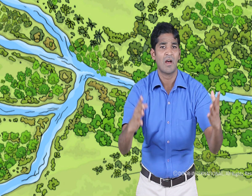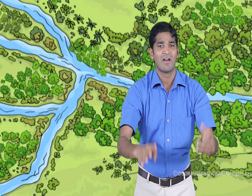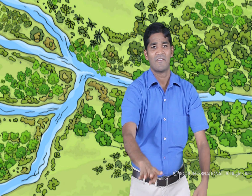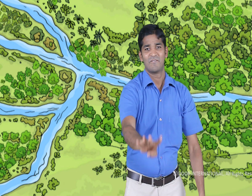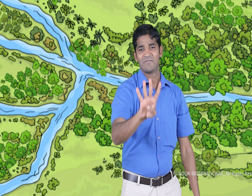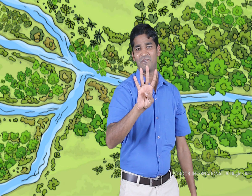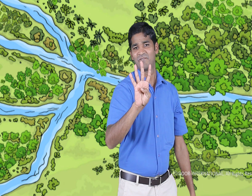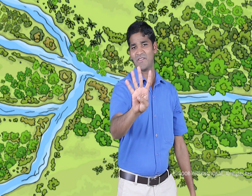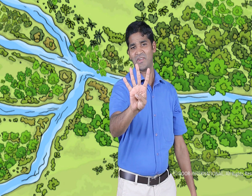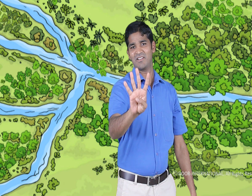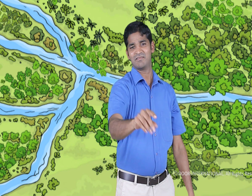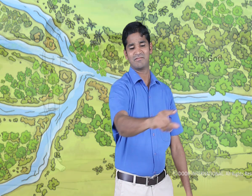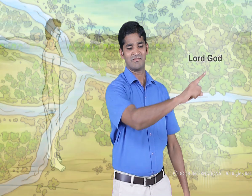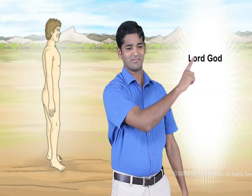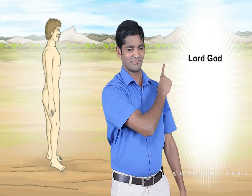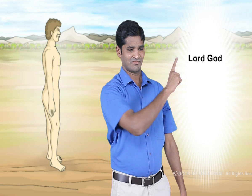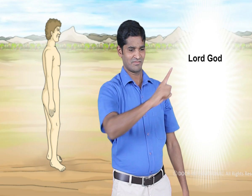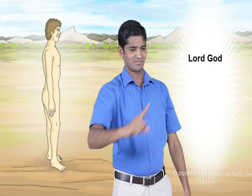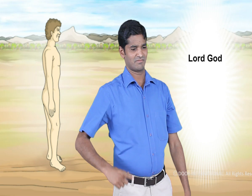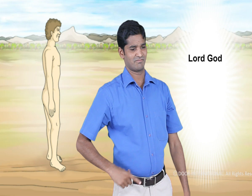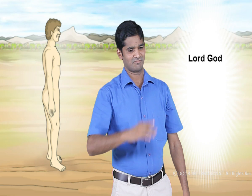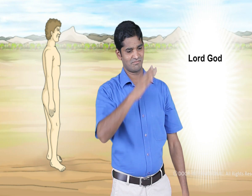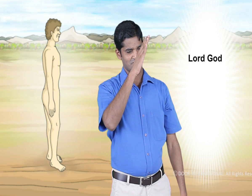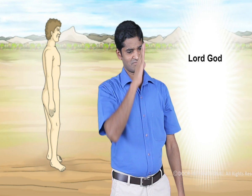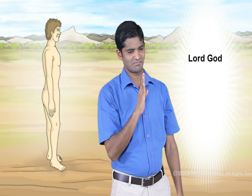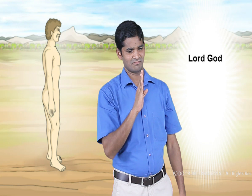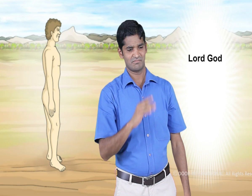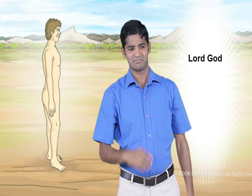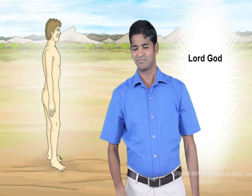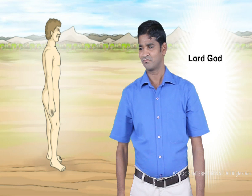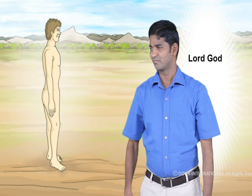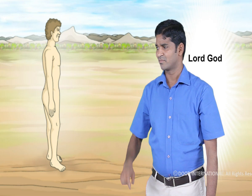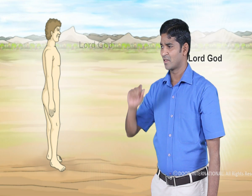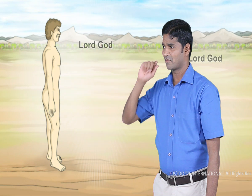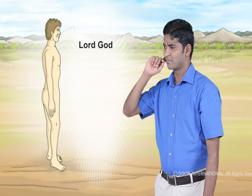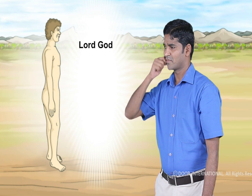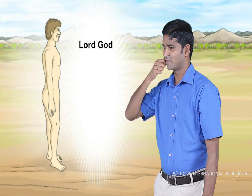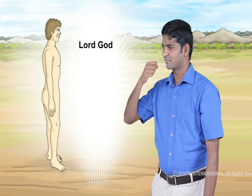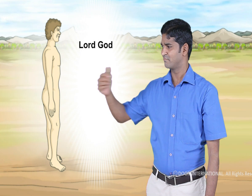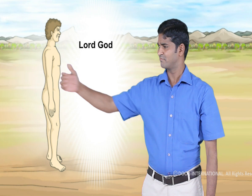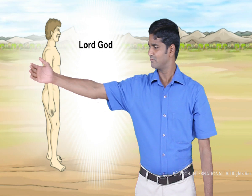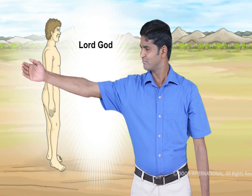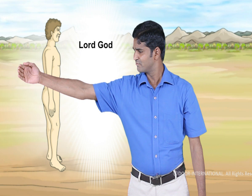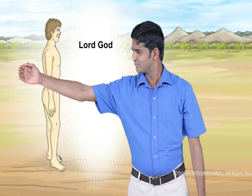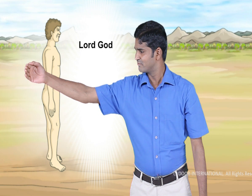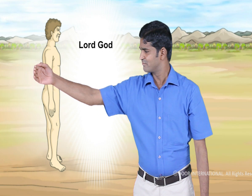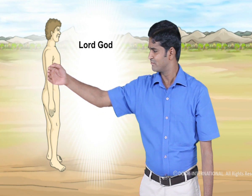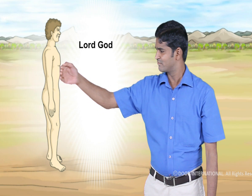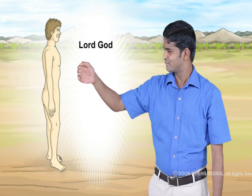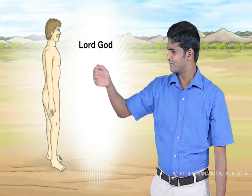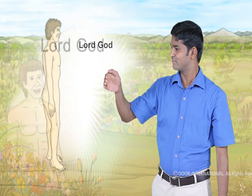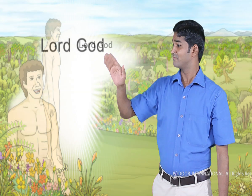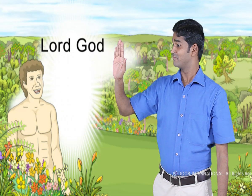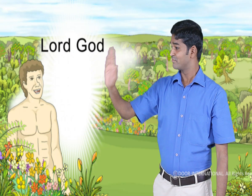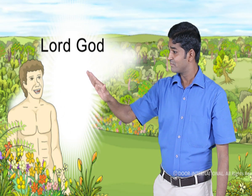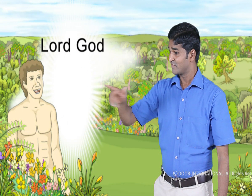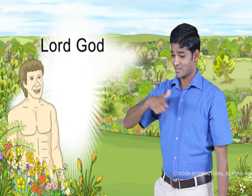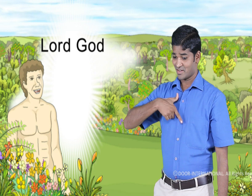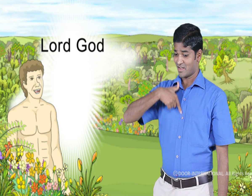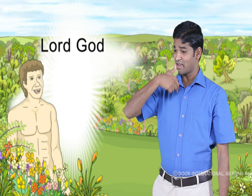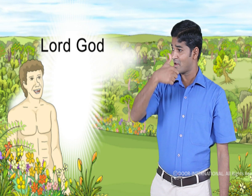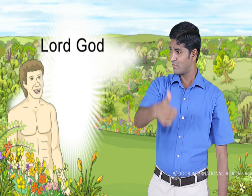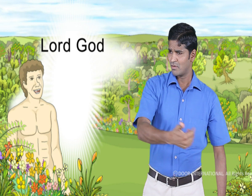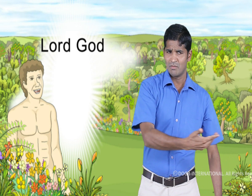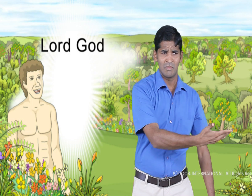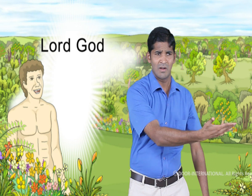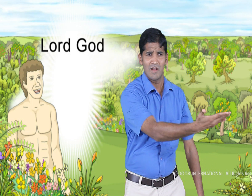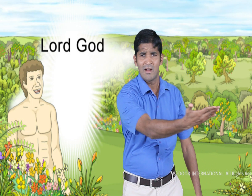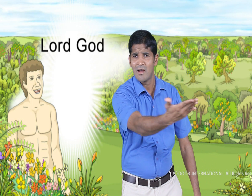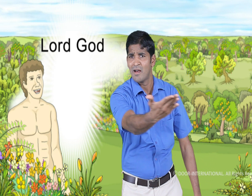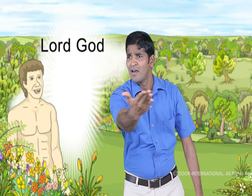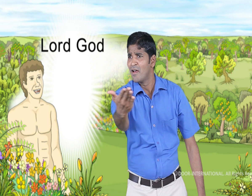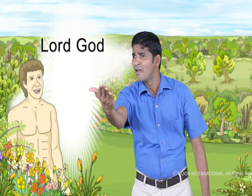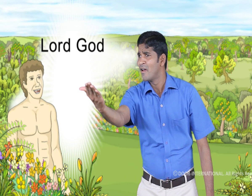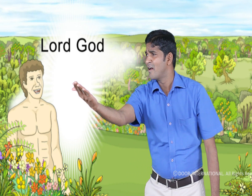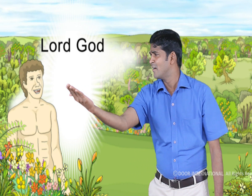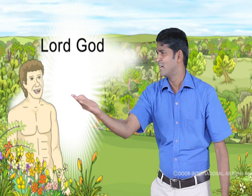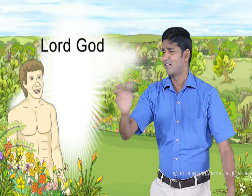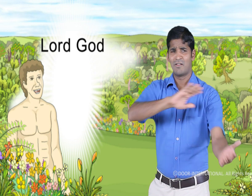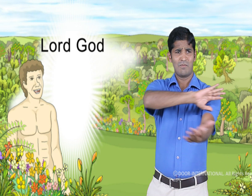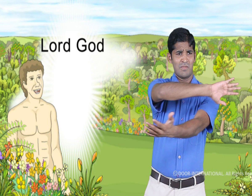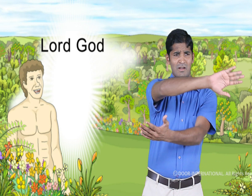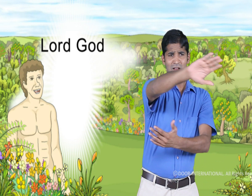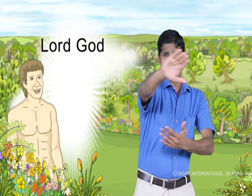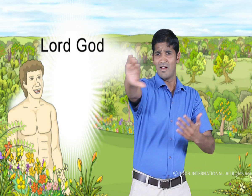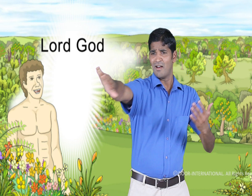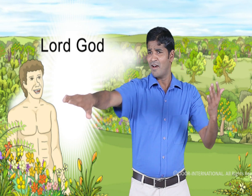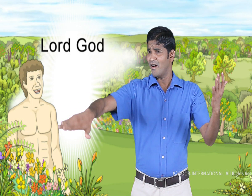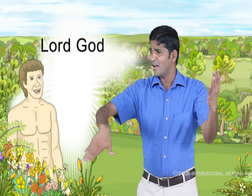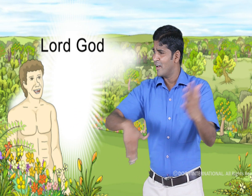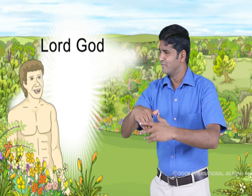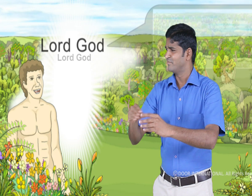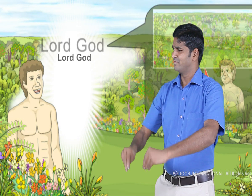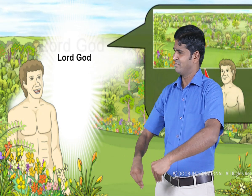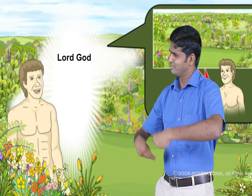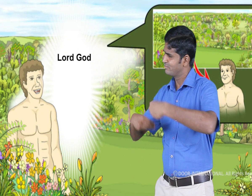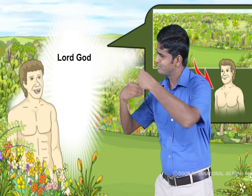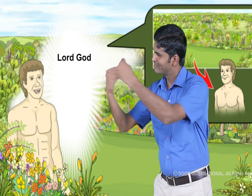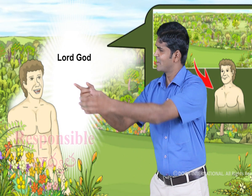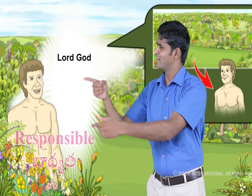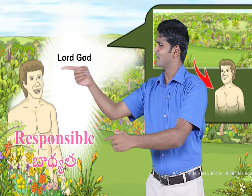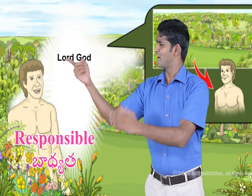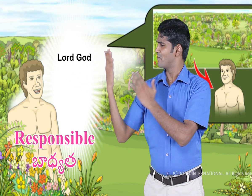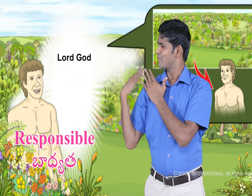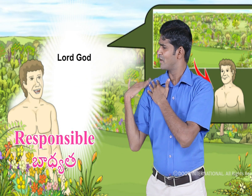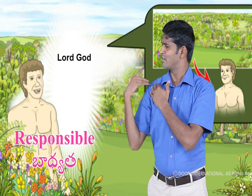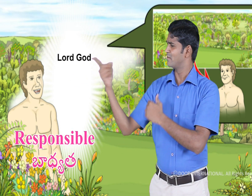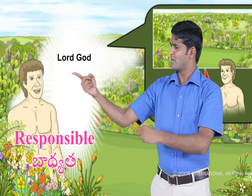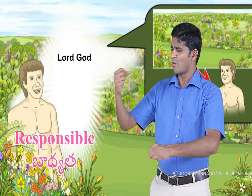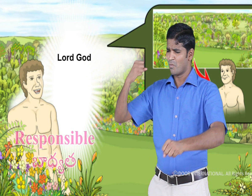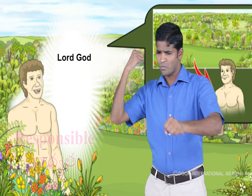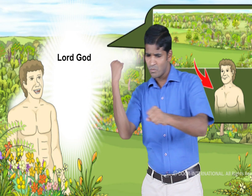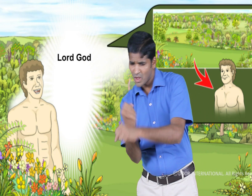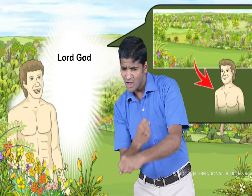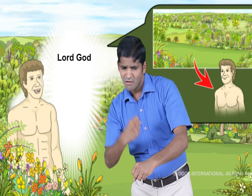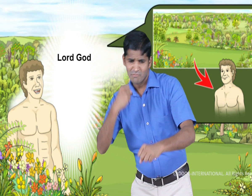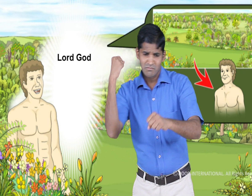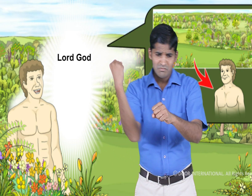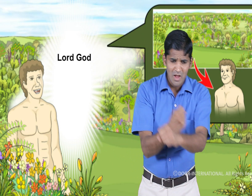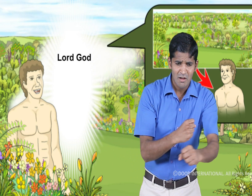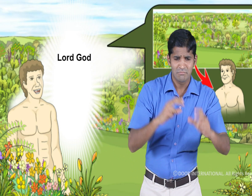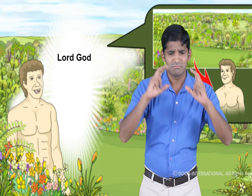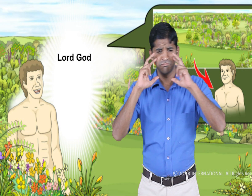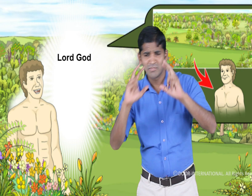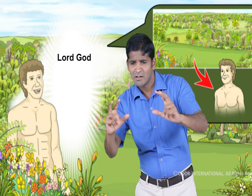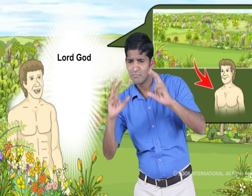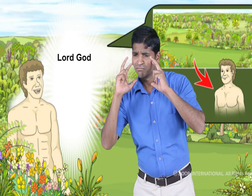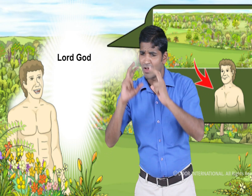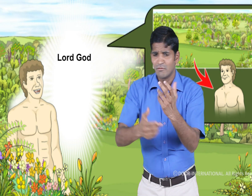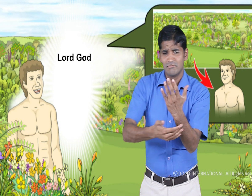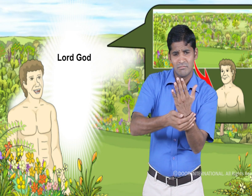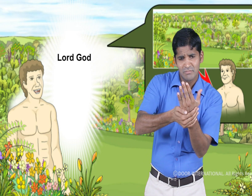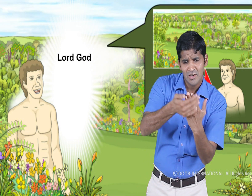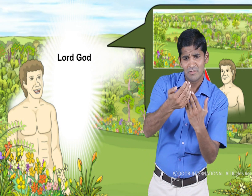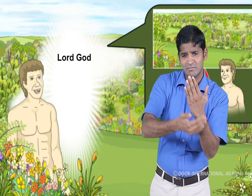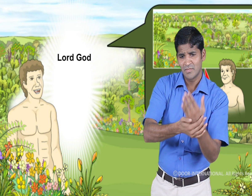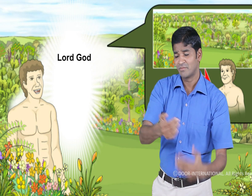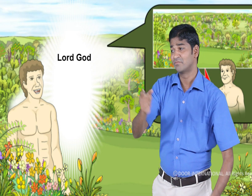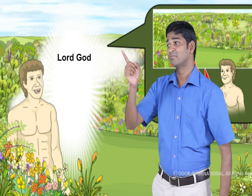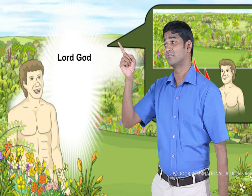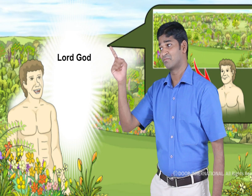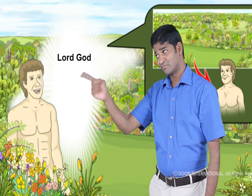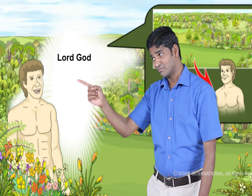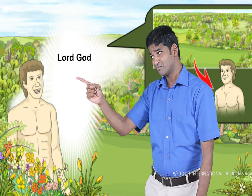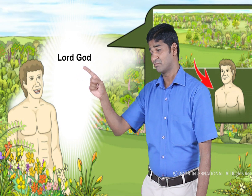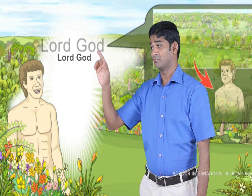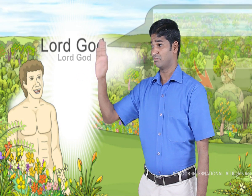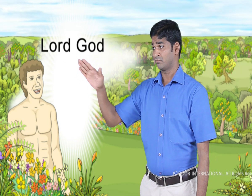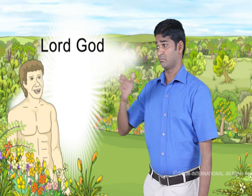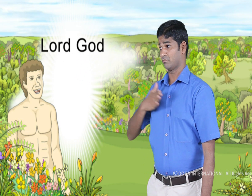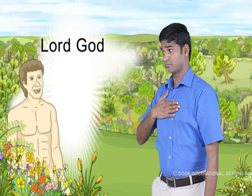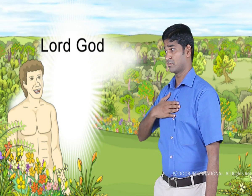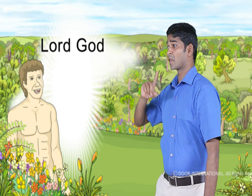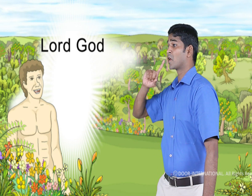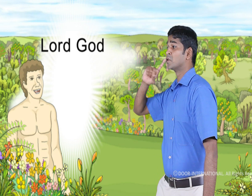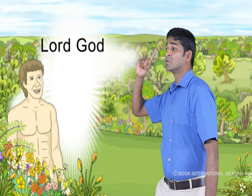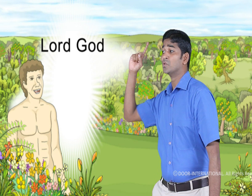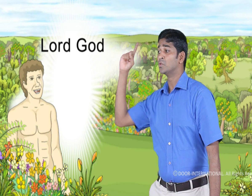Then the LORD God took the man and placed him in the Garden of Eden to cultivate and keep it.